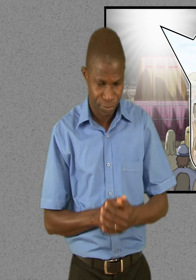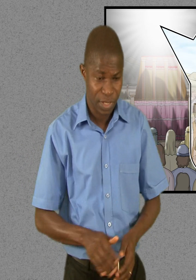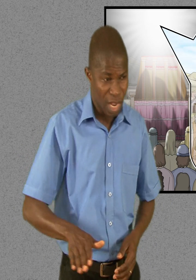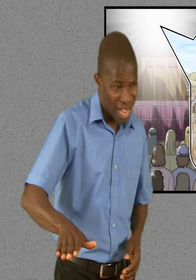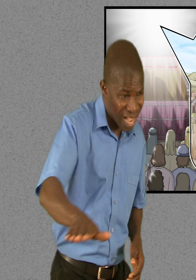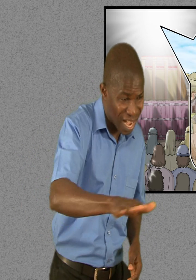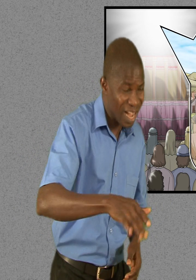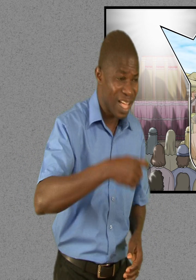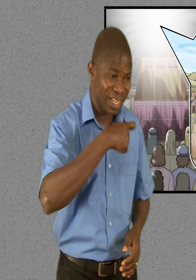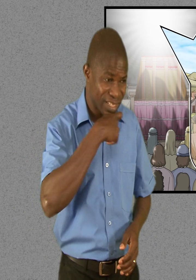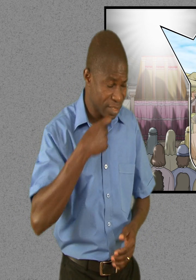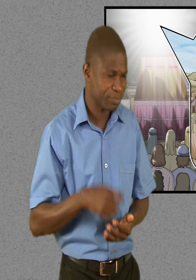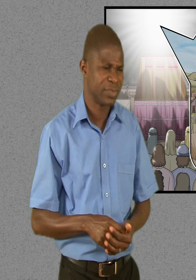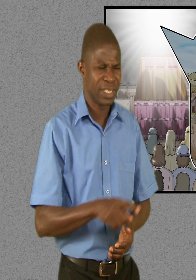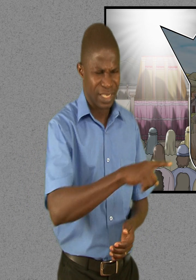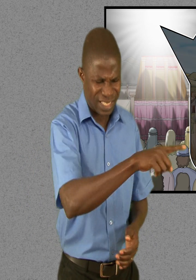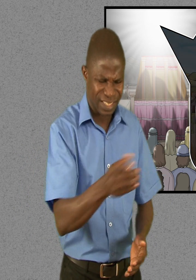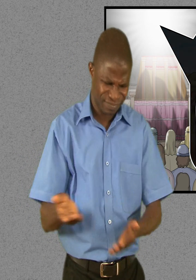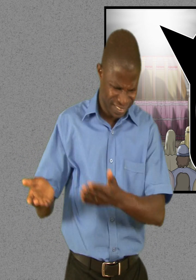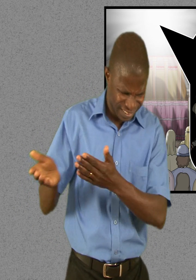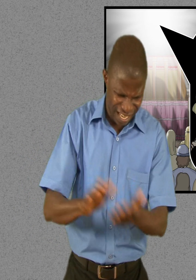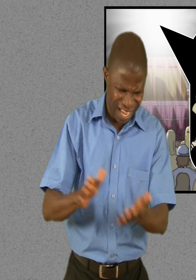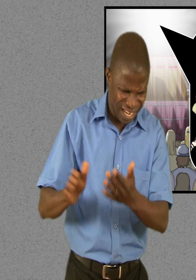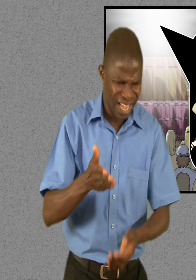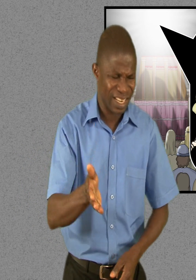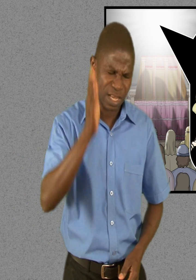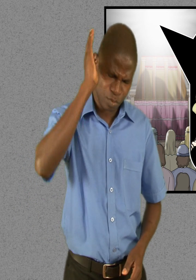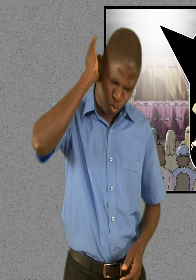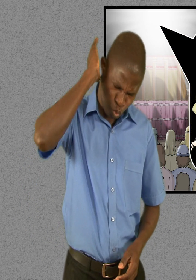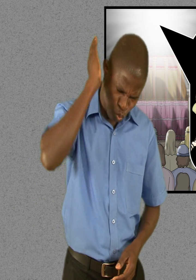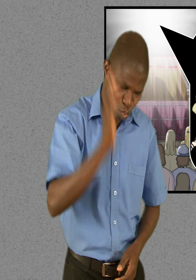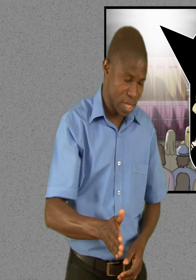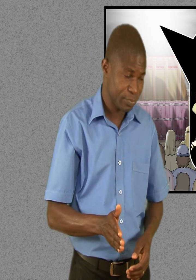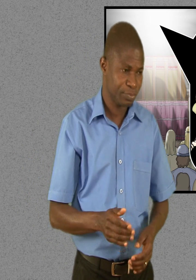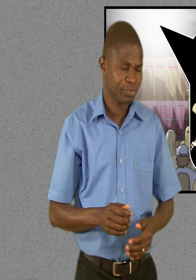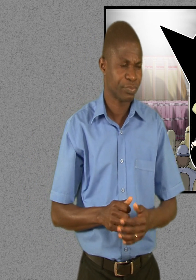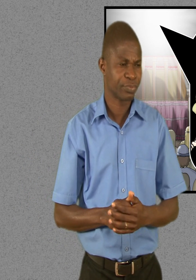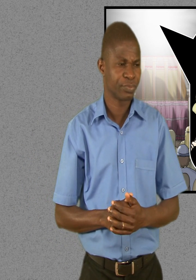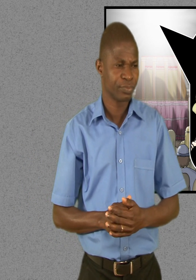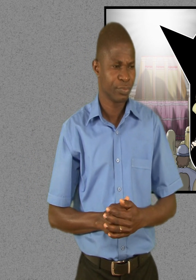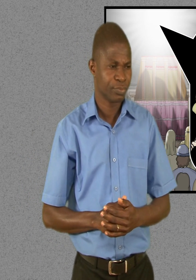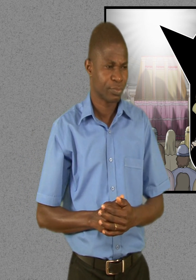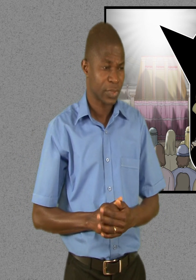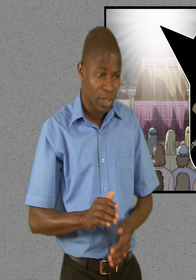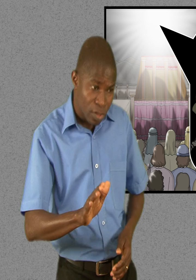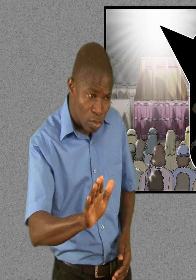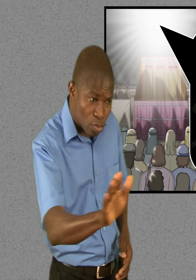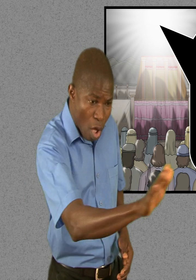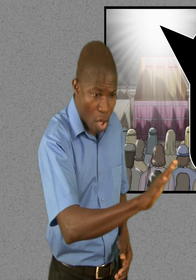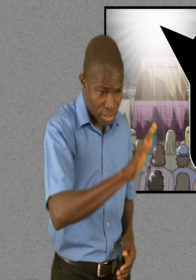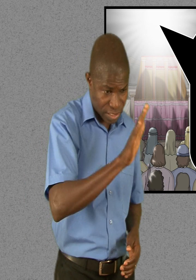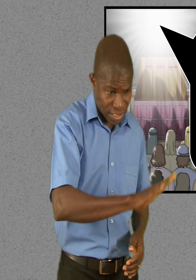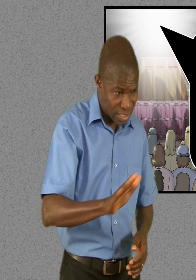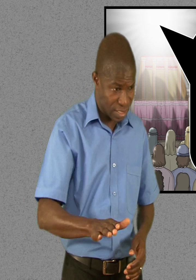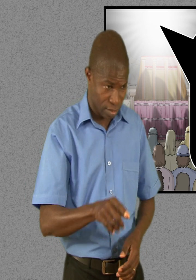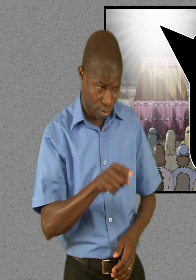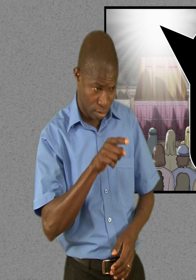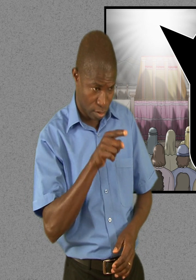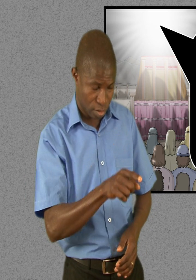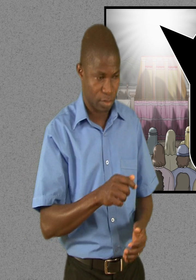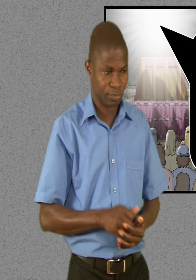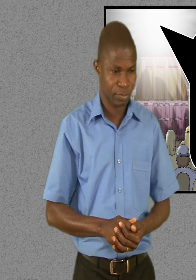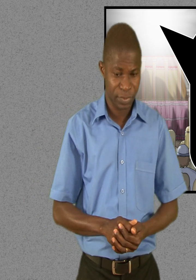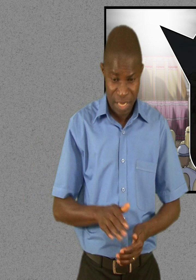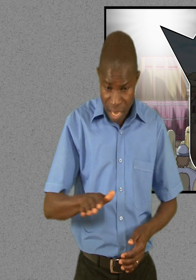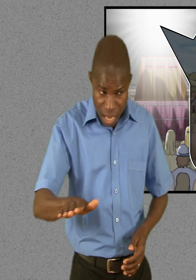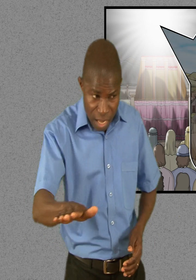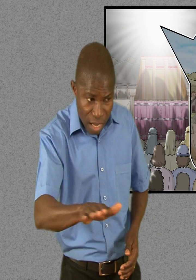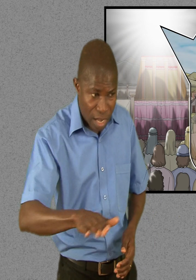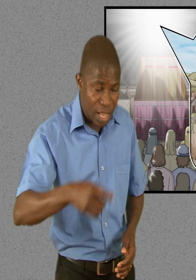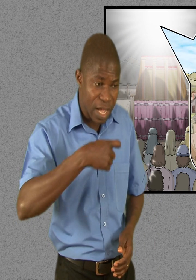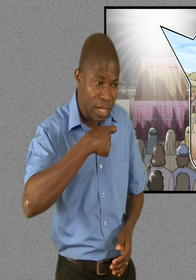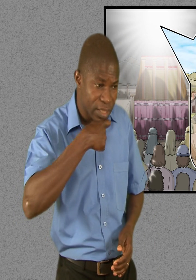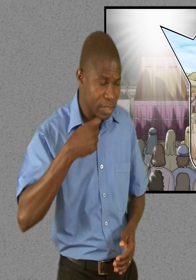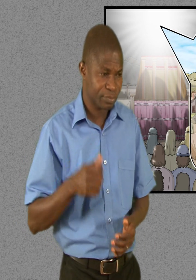As for you, however, your bodies will fall in this wilderness.